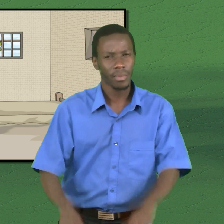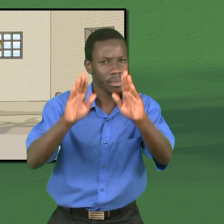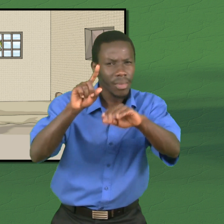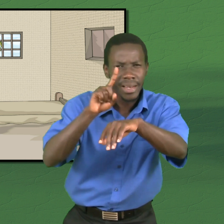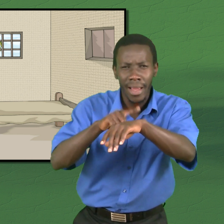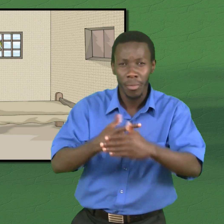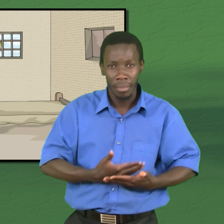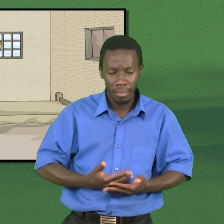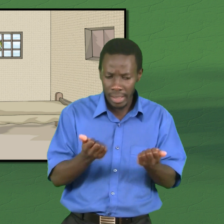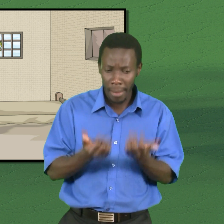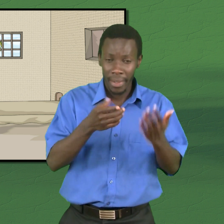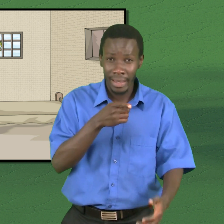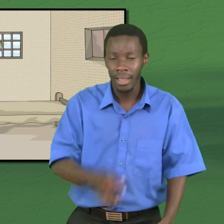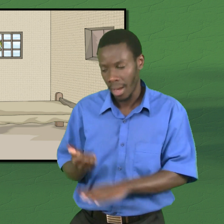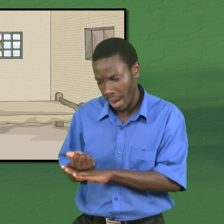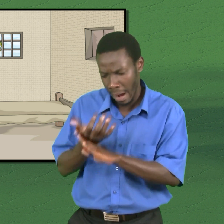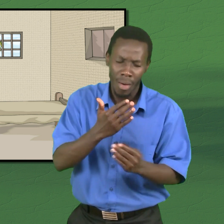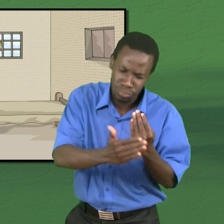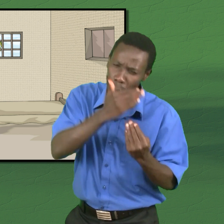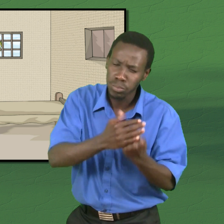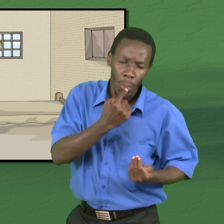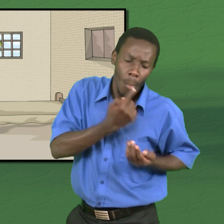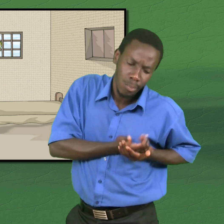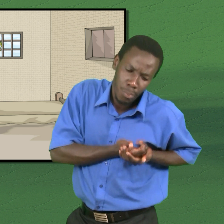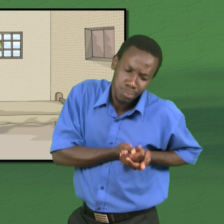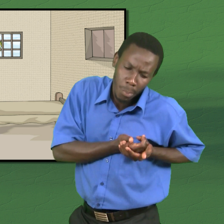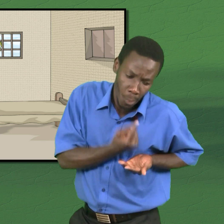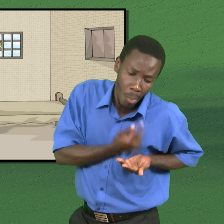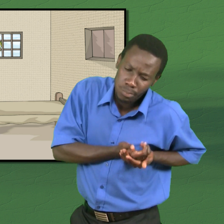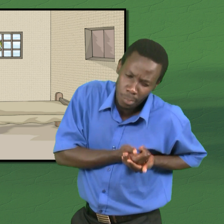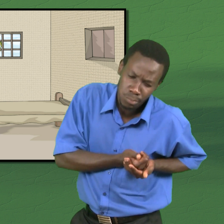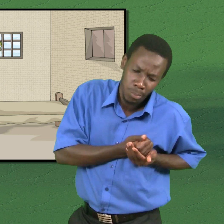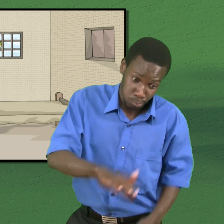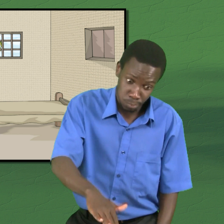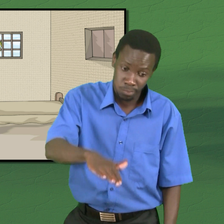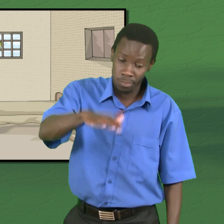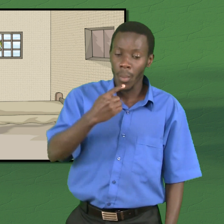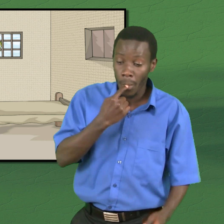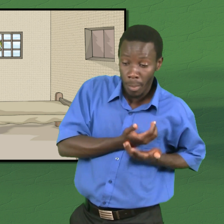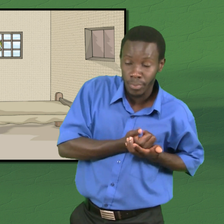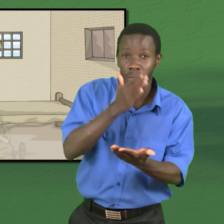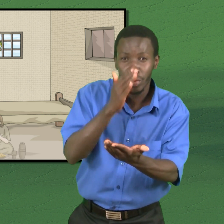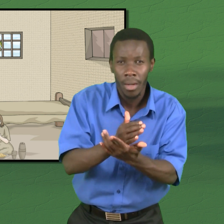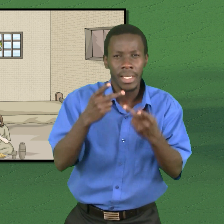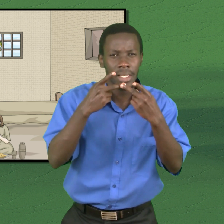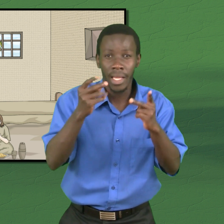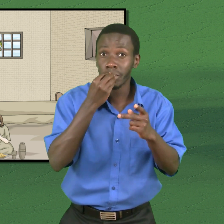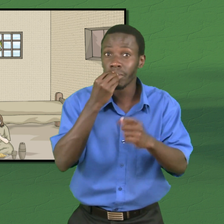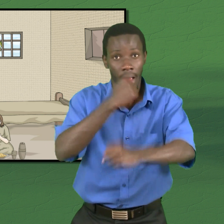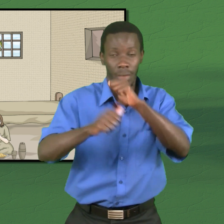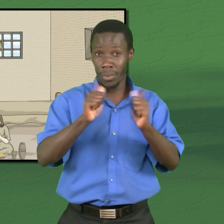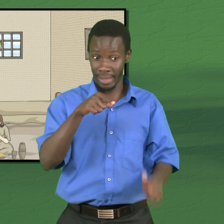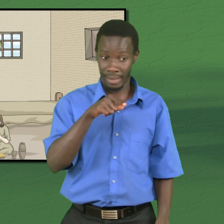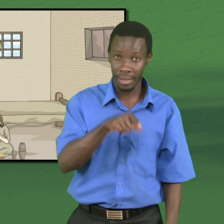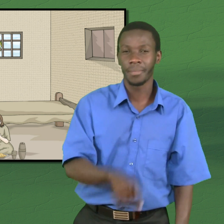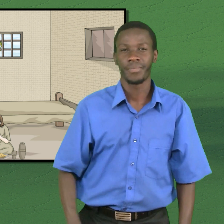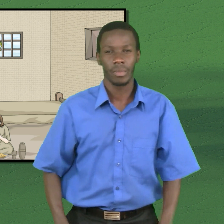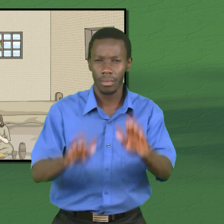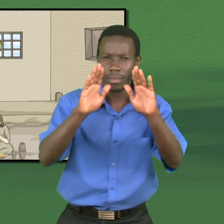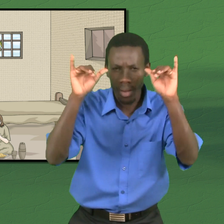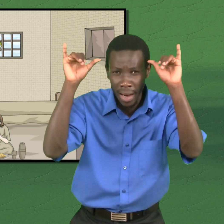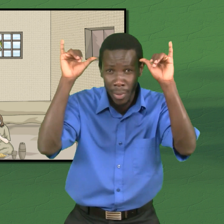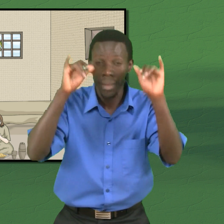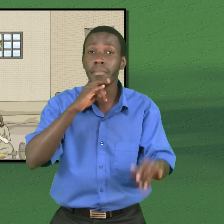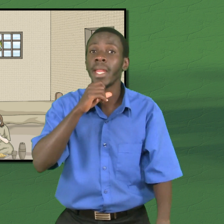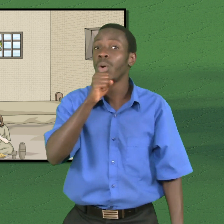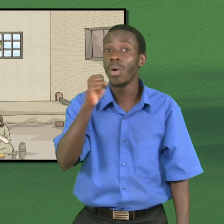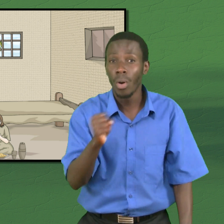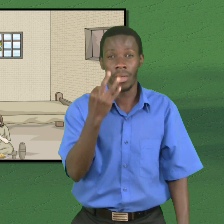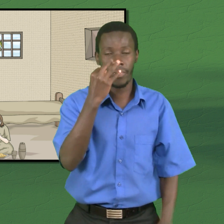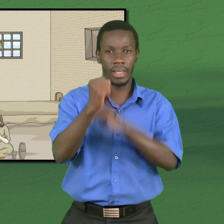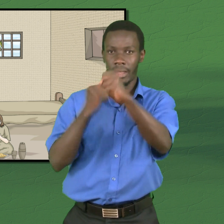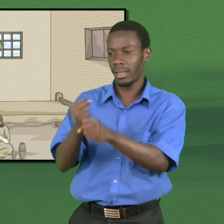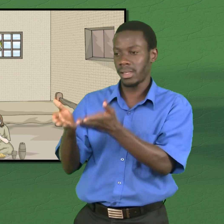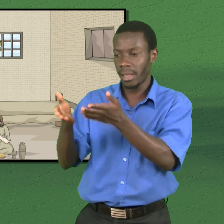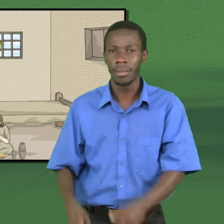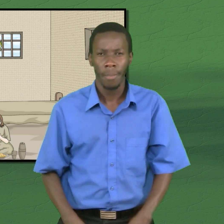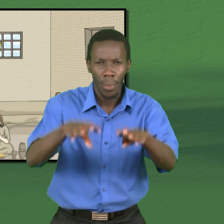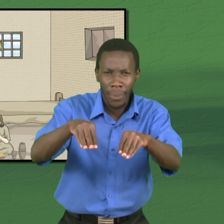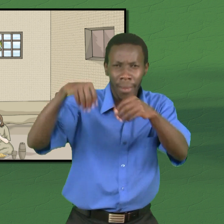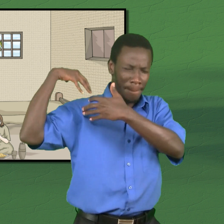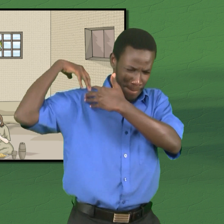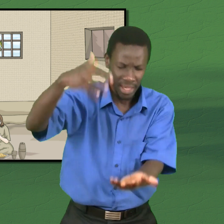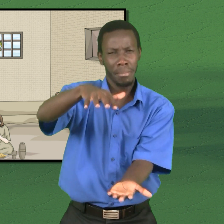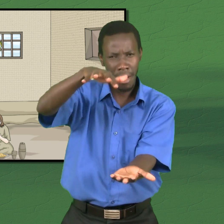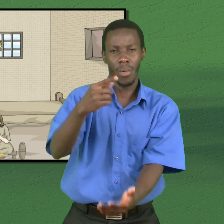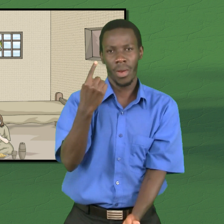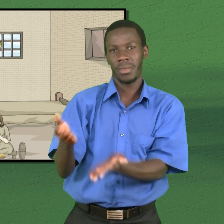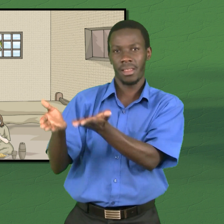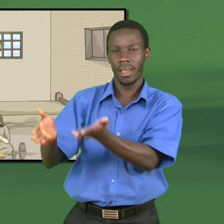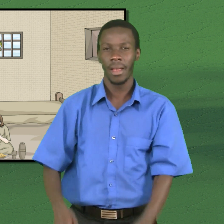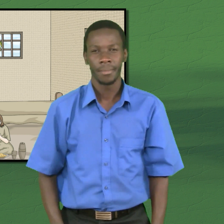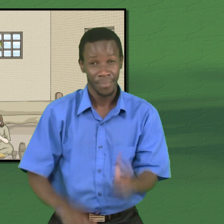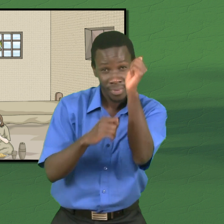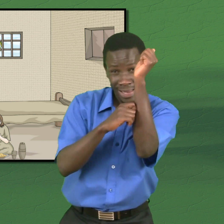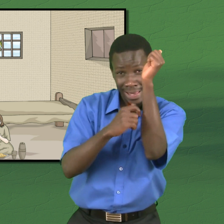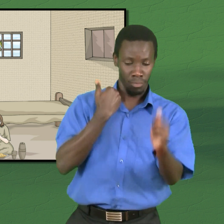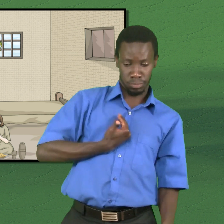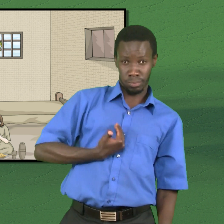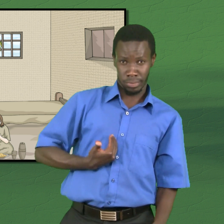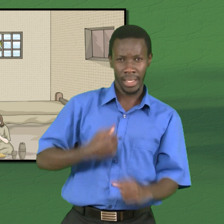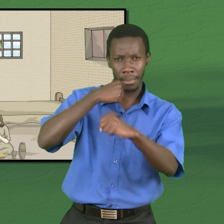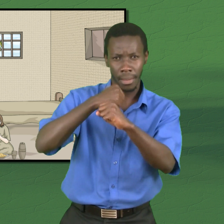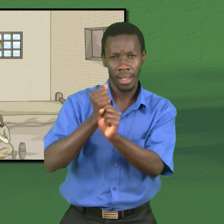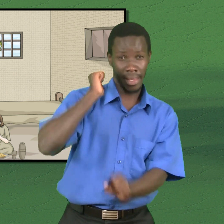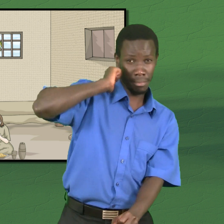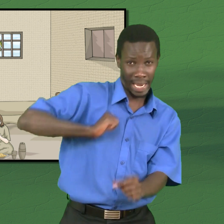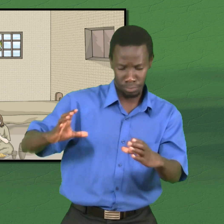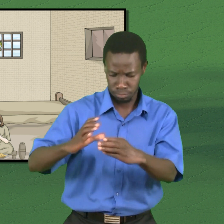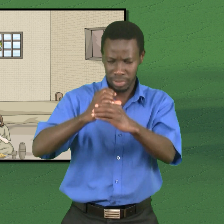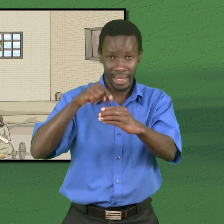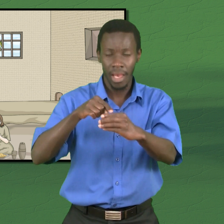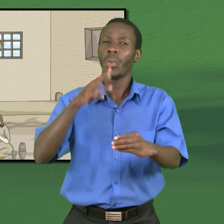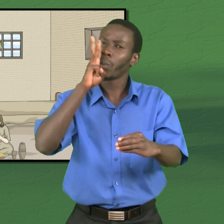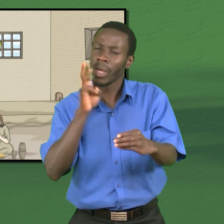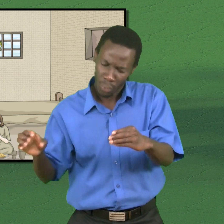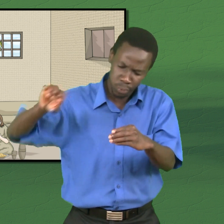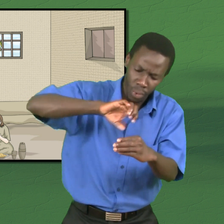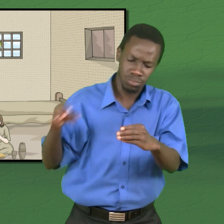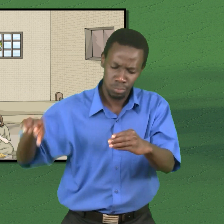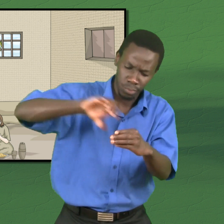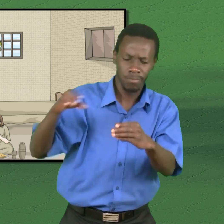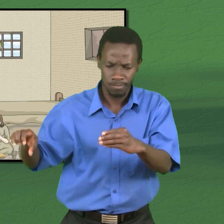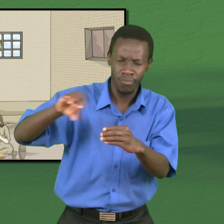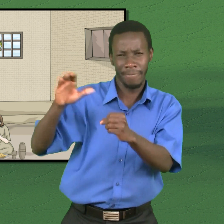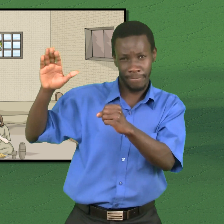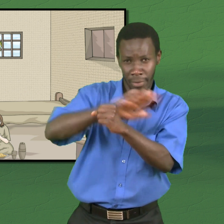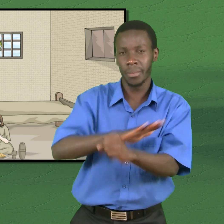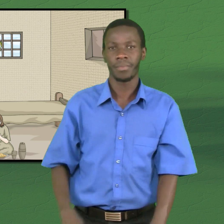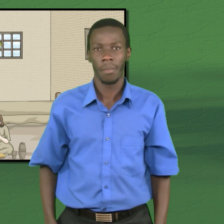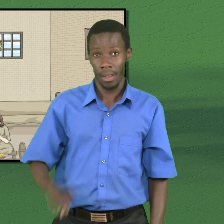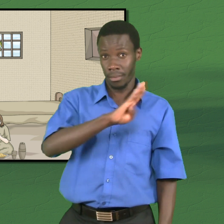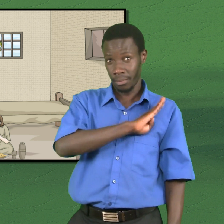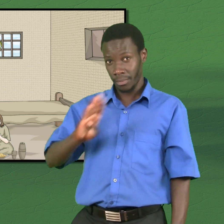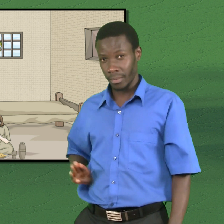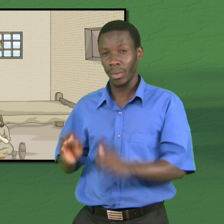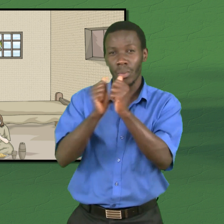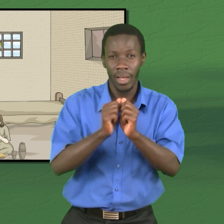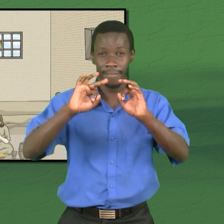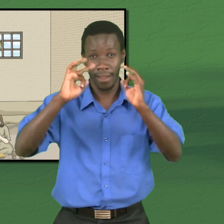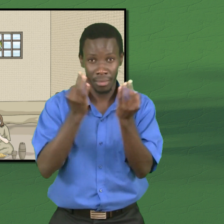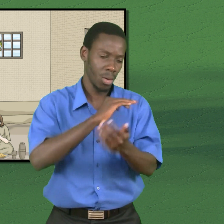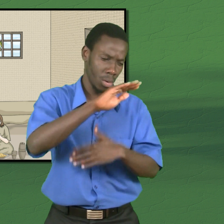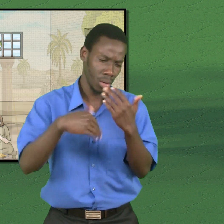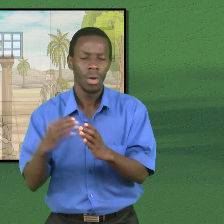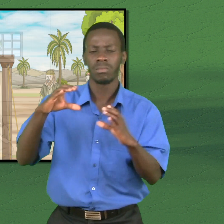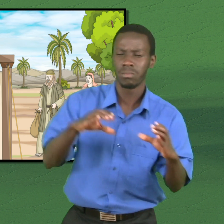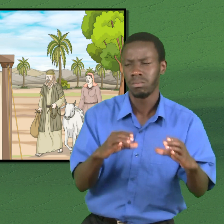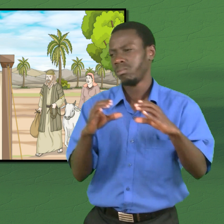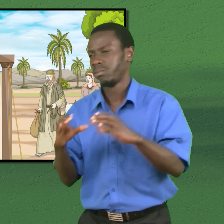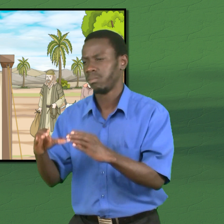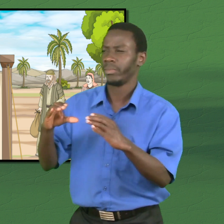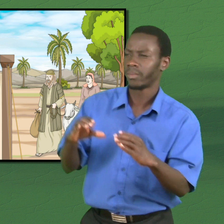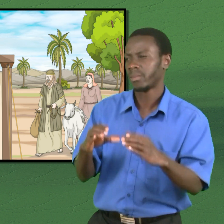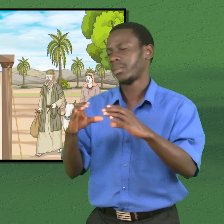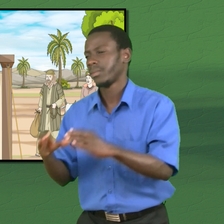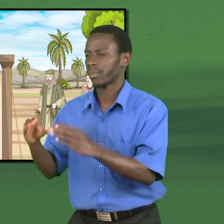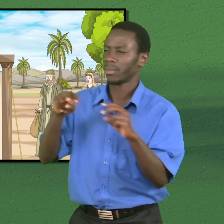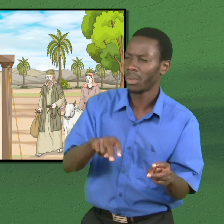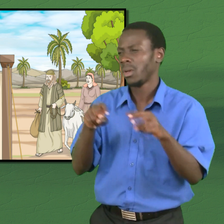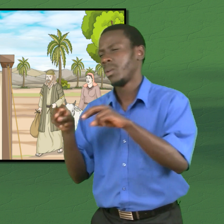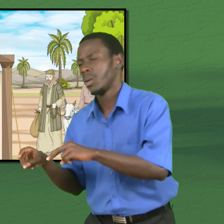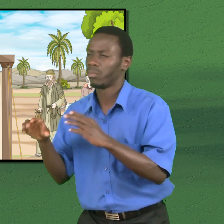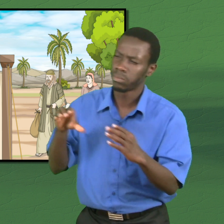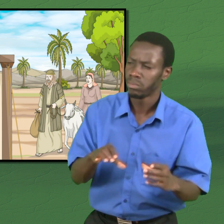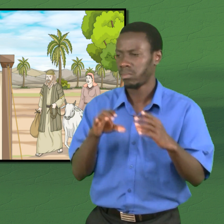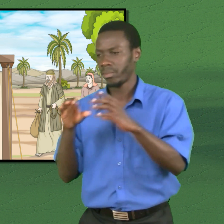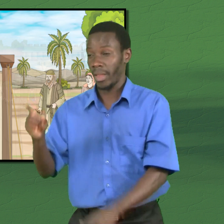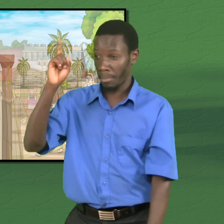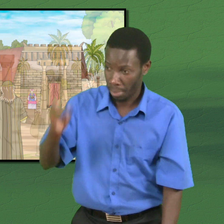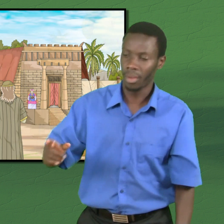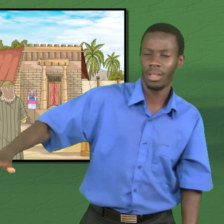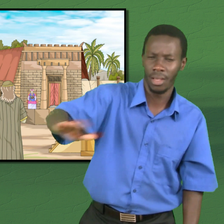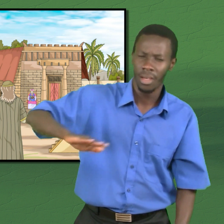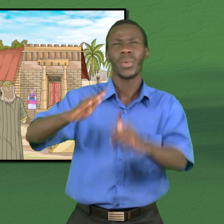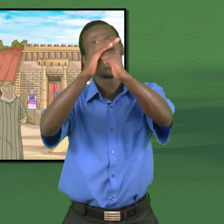Once she had weaned him, Hannah took the boy with her, along with a three-year-old bull, an ephah of flour, and a skin of wine.